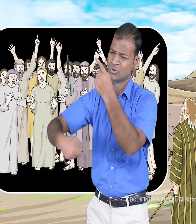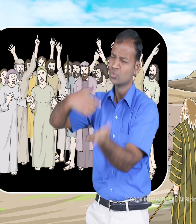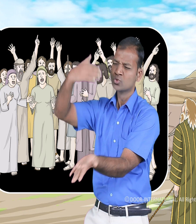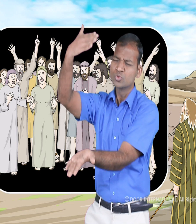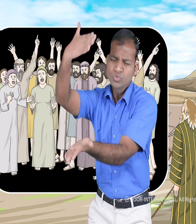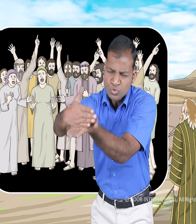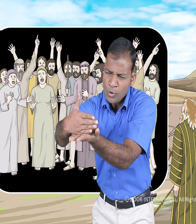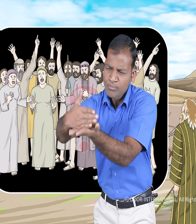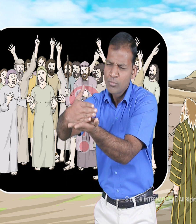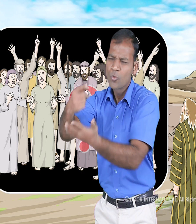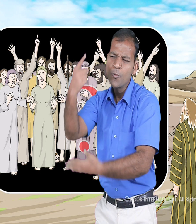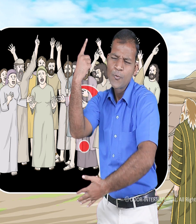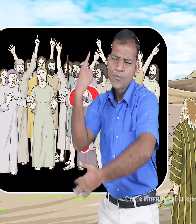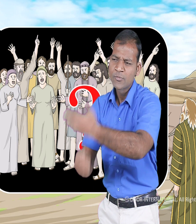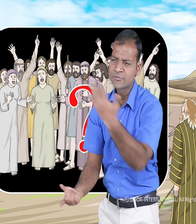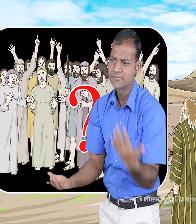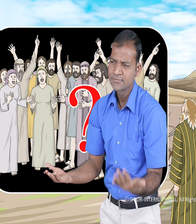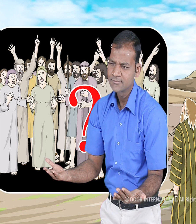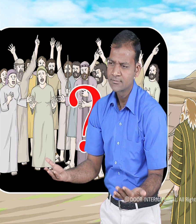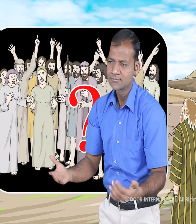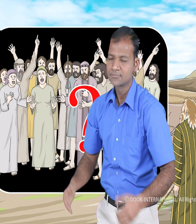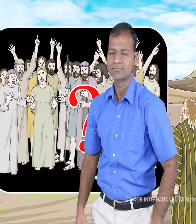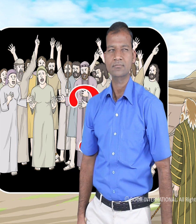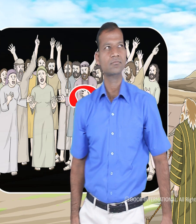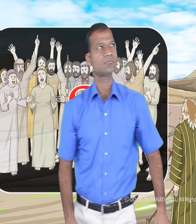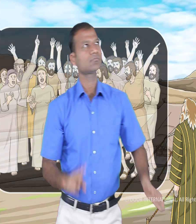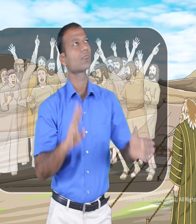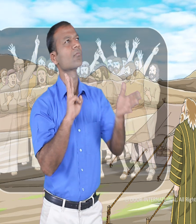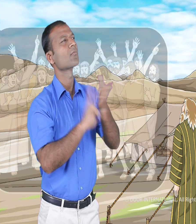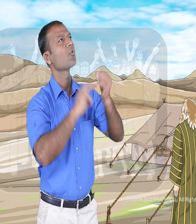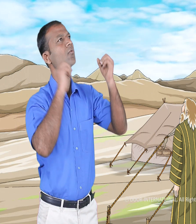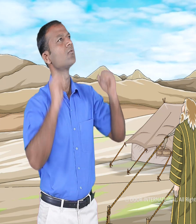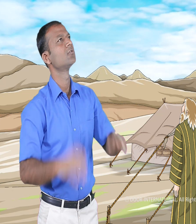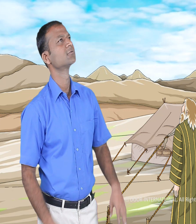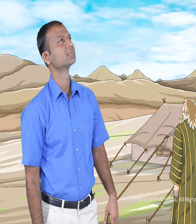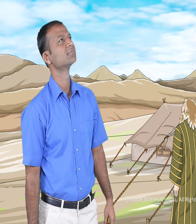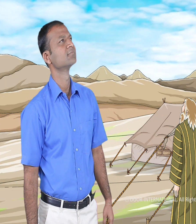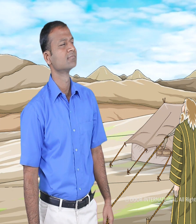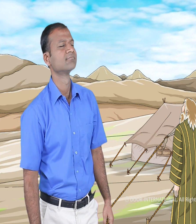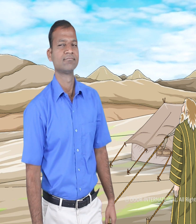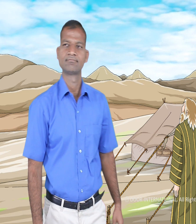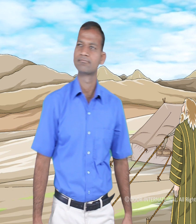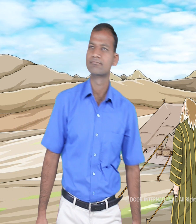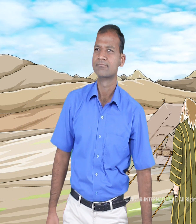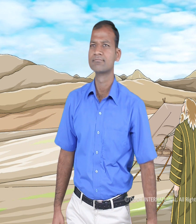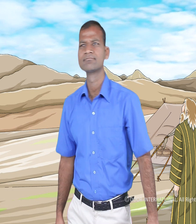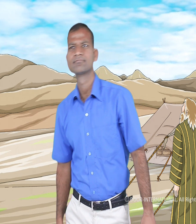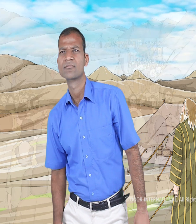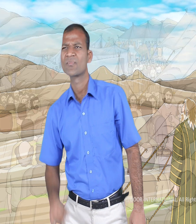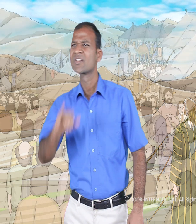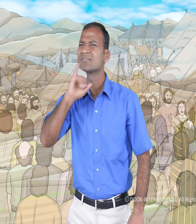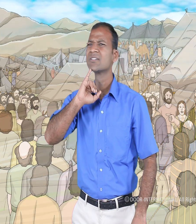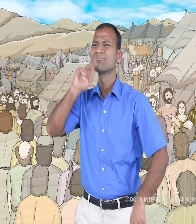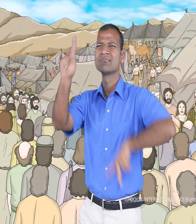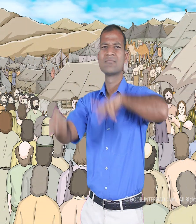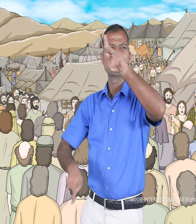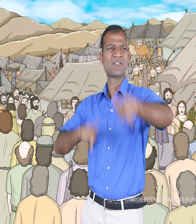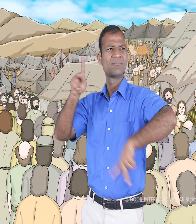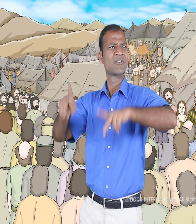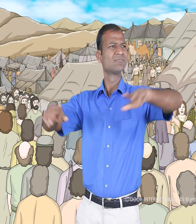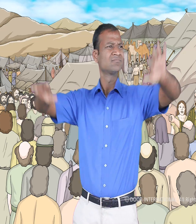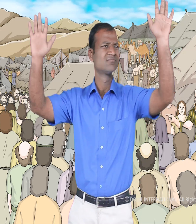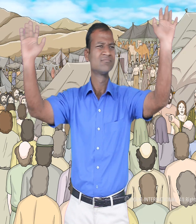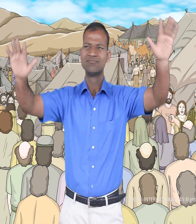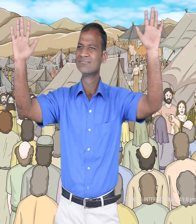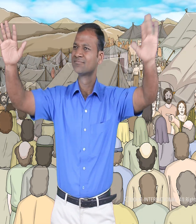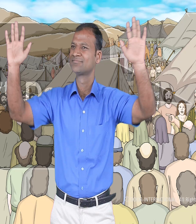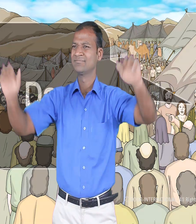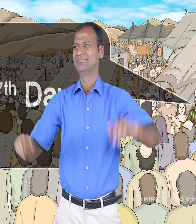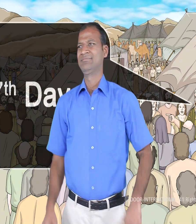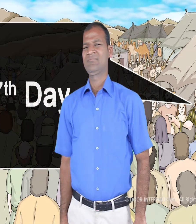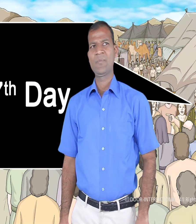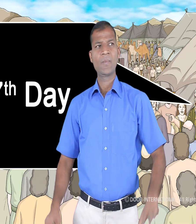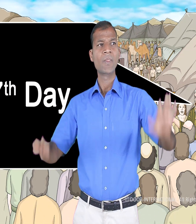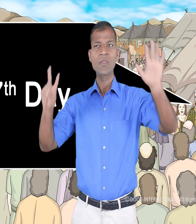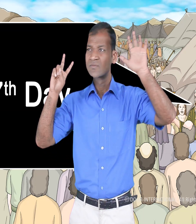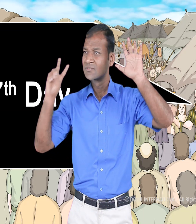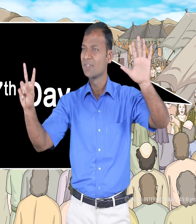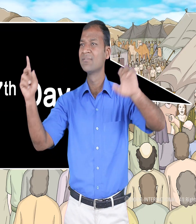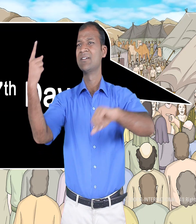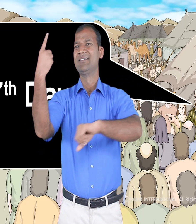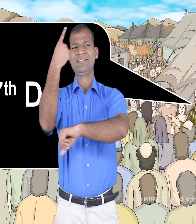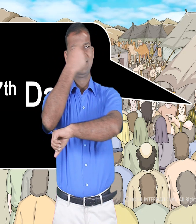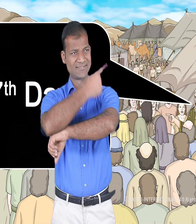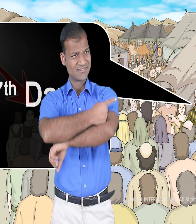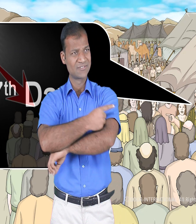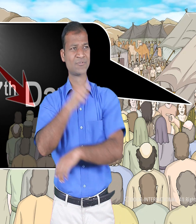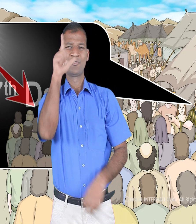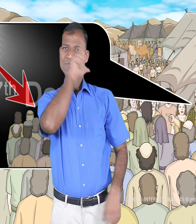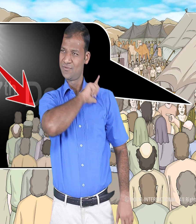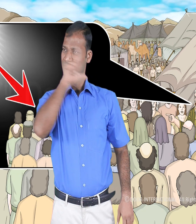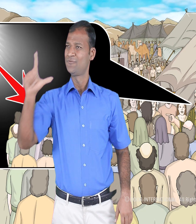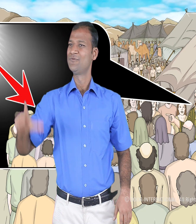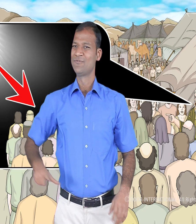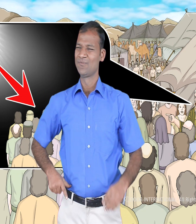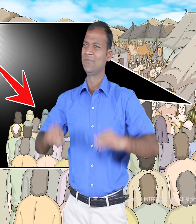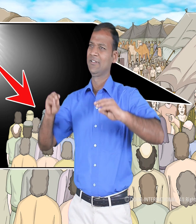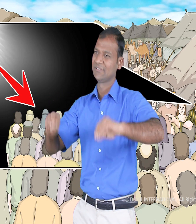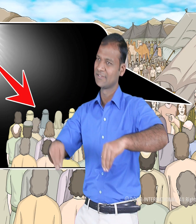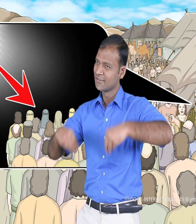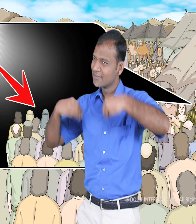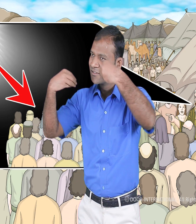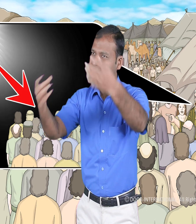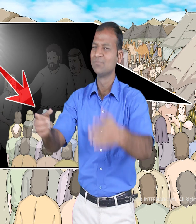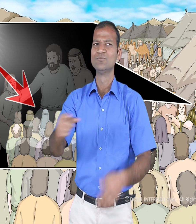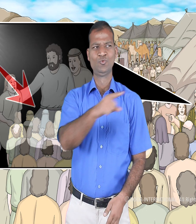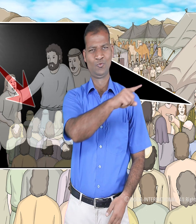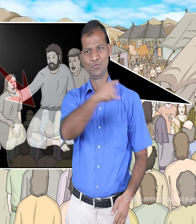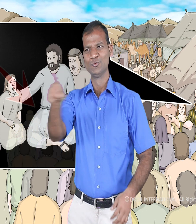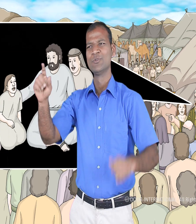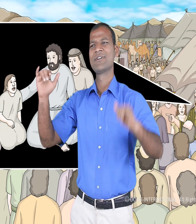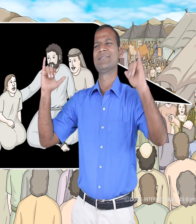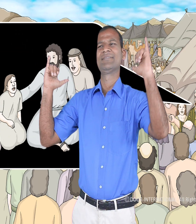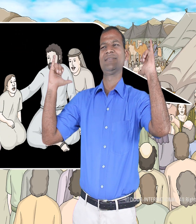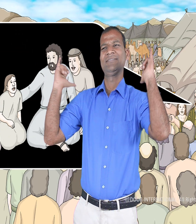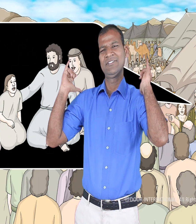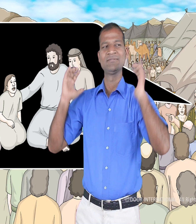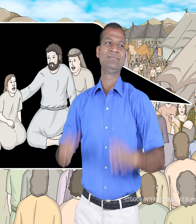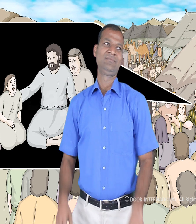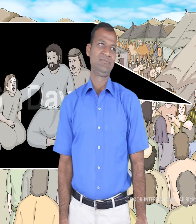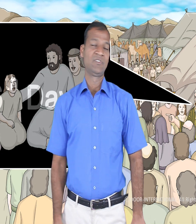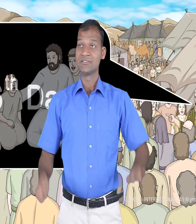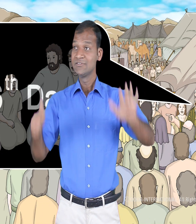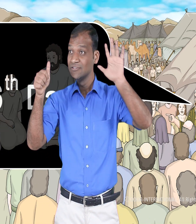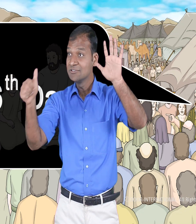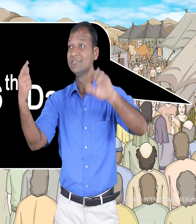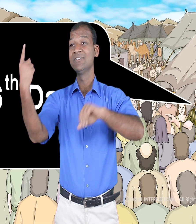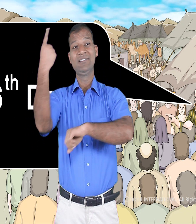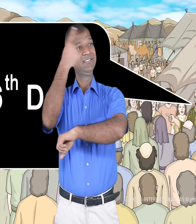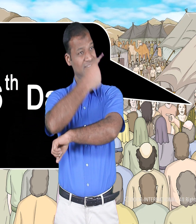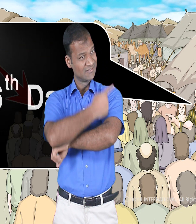Understand that the LORD has given you the Sabbath;